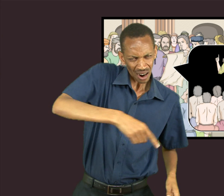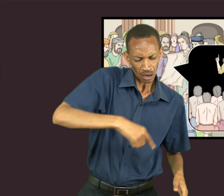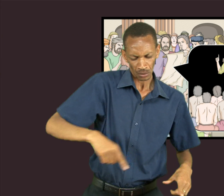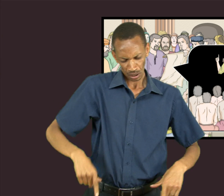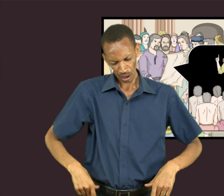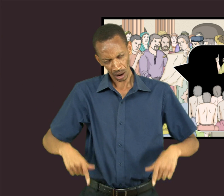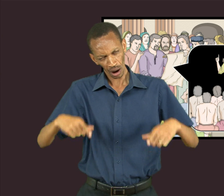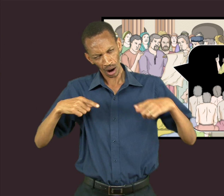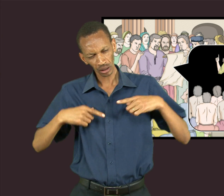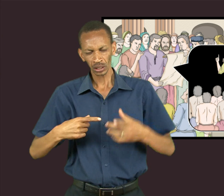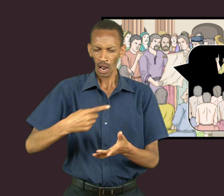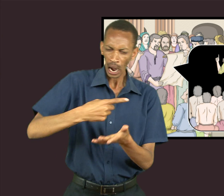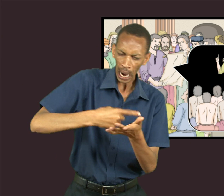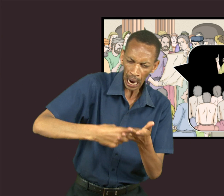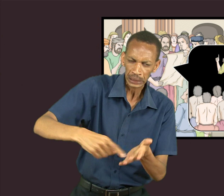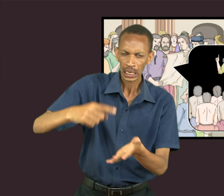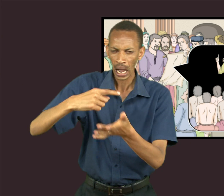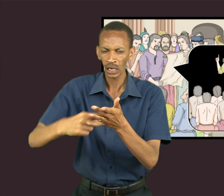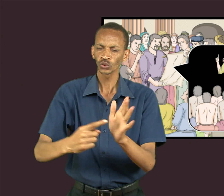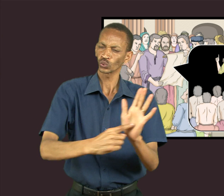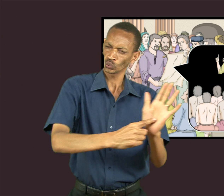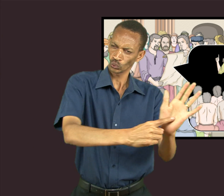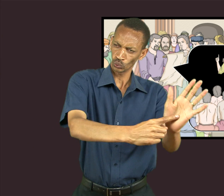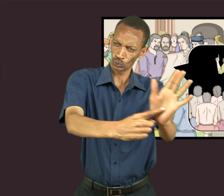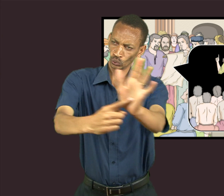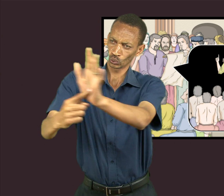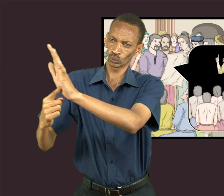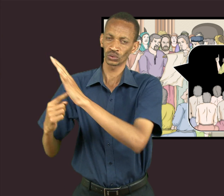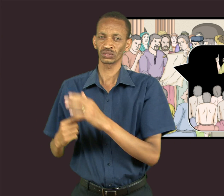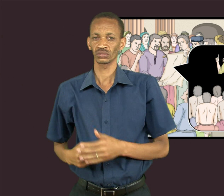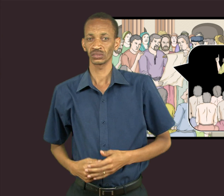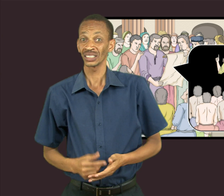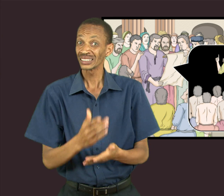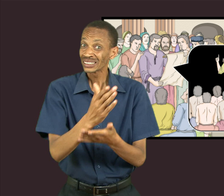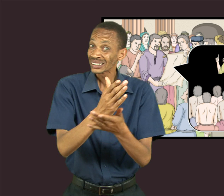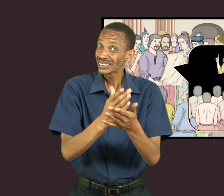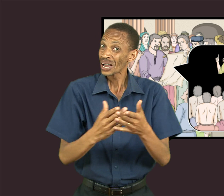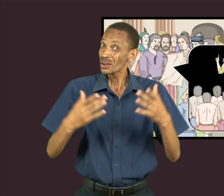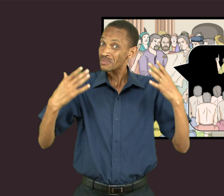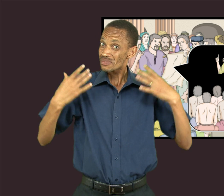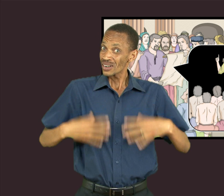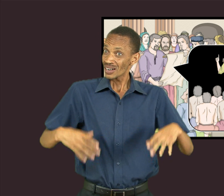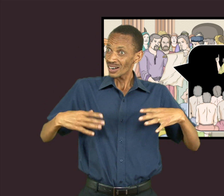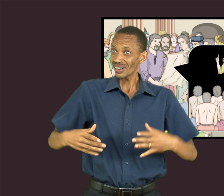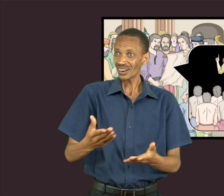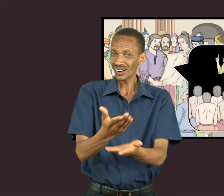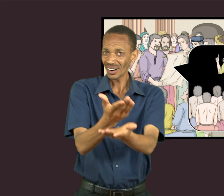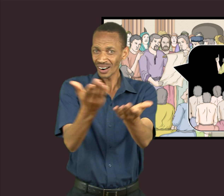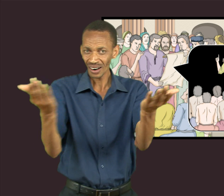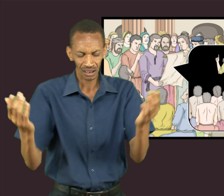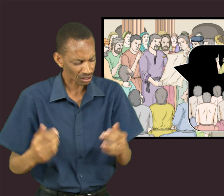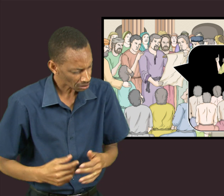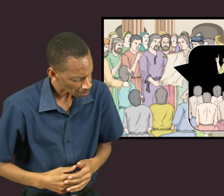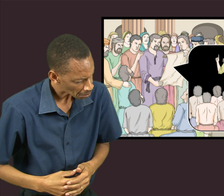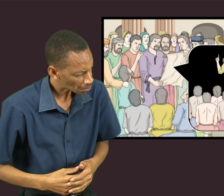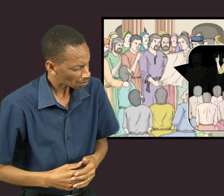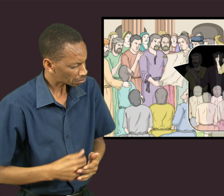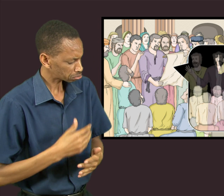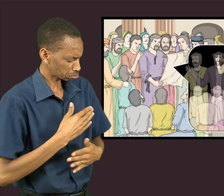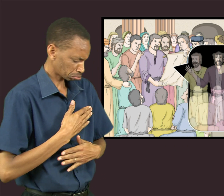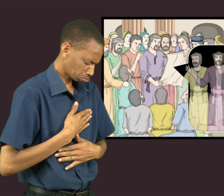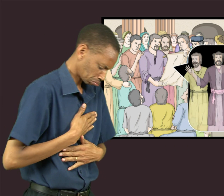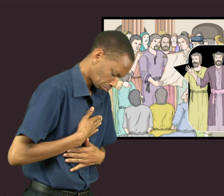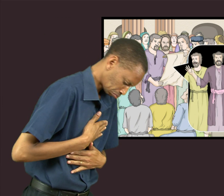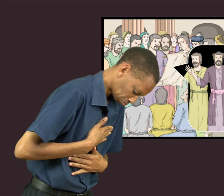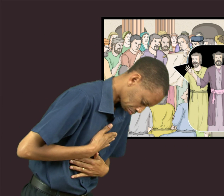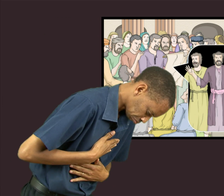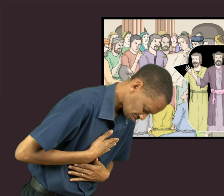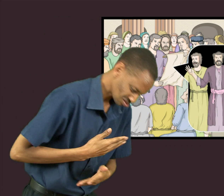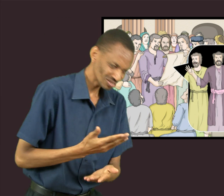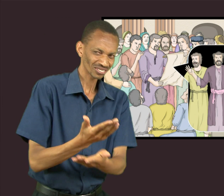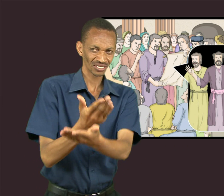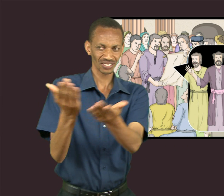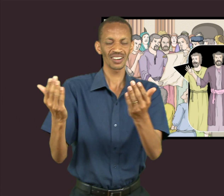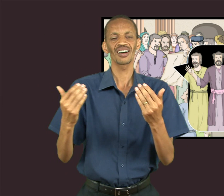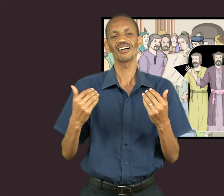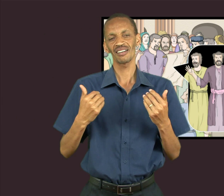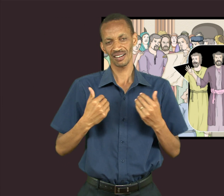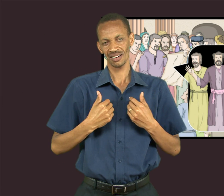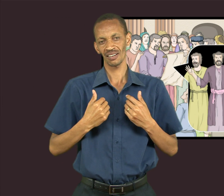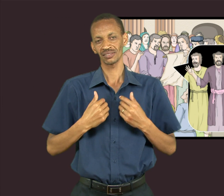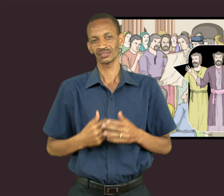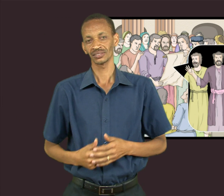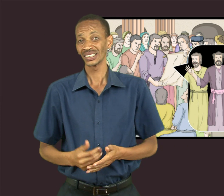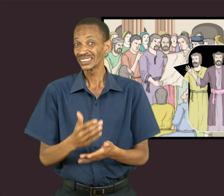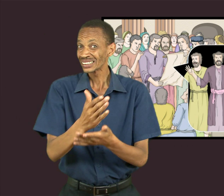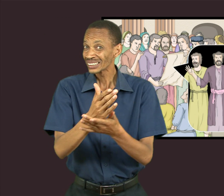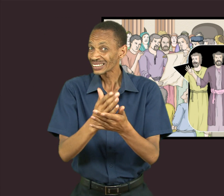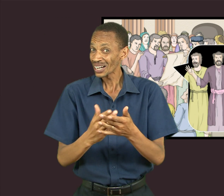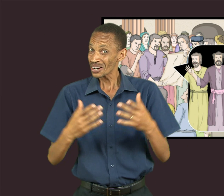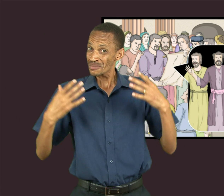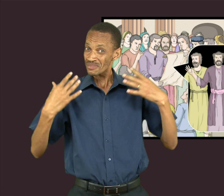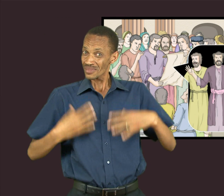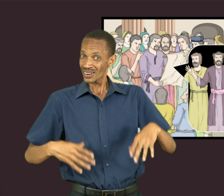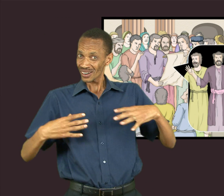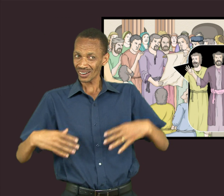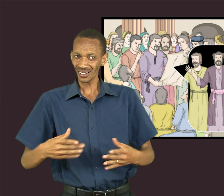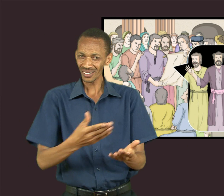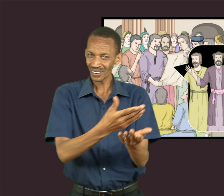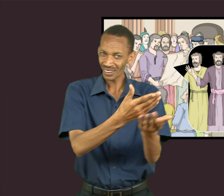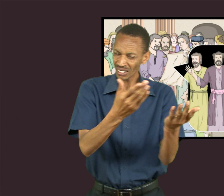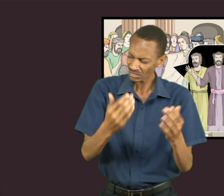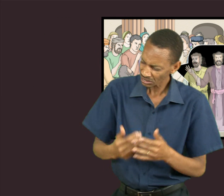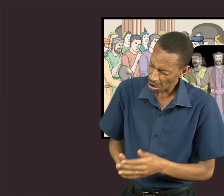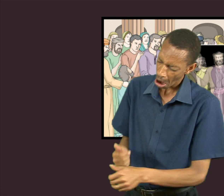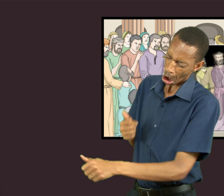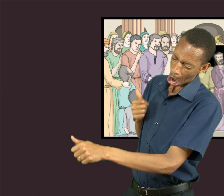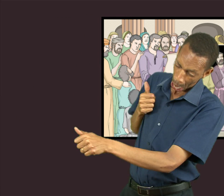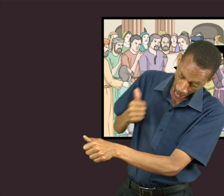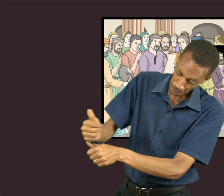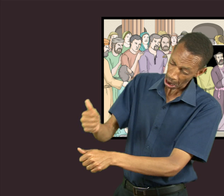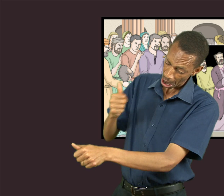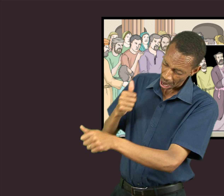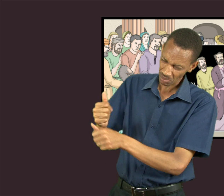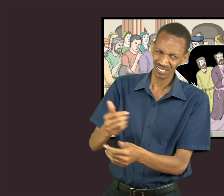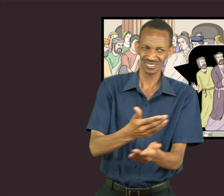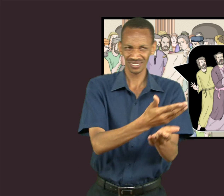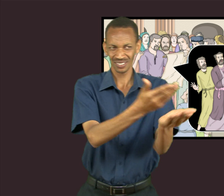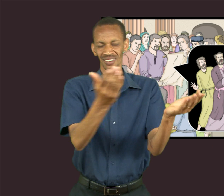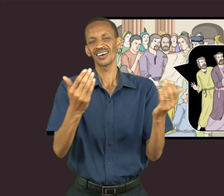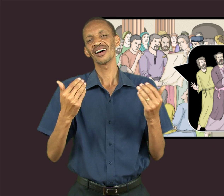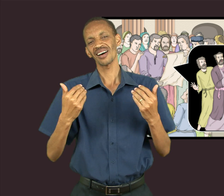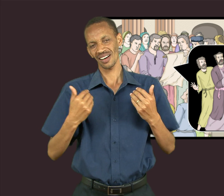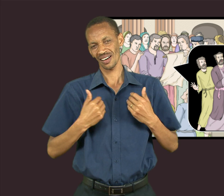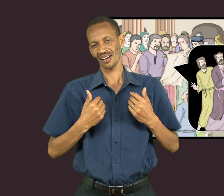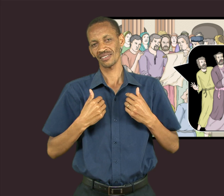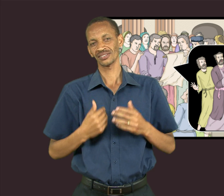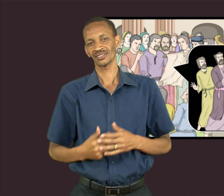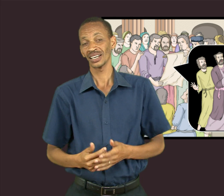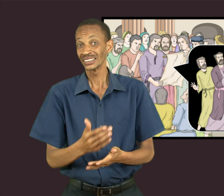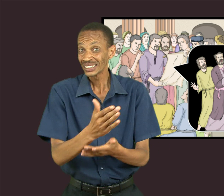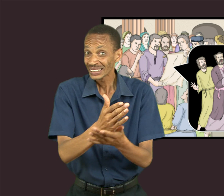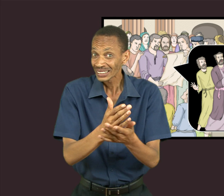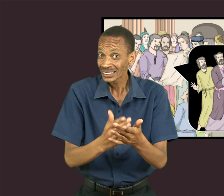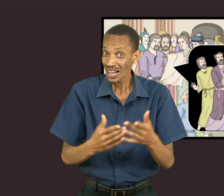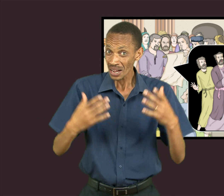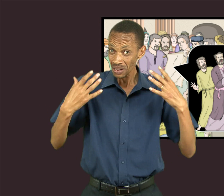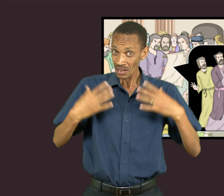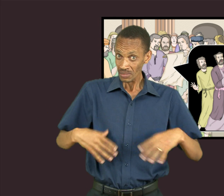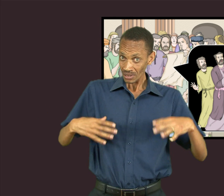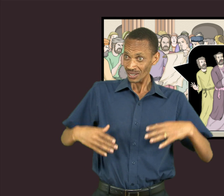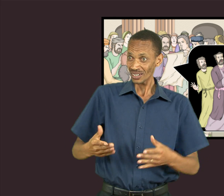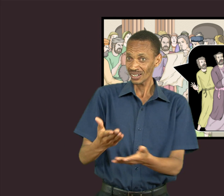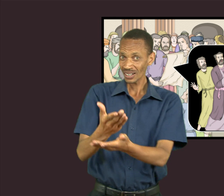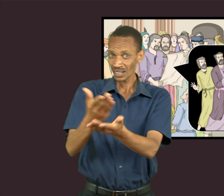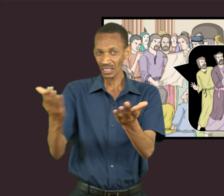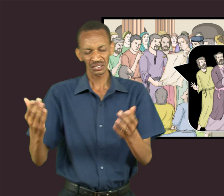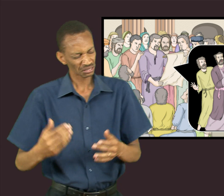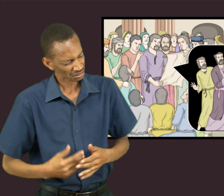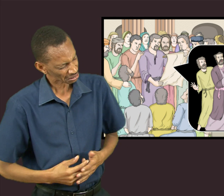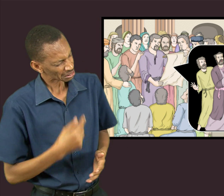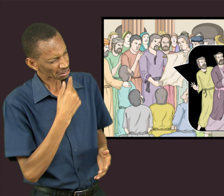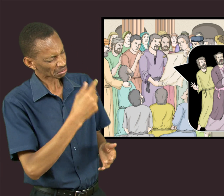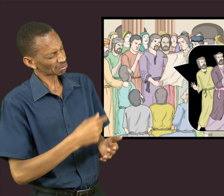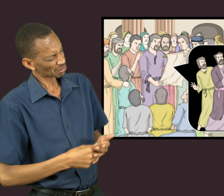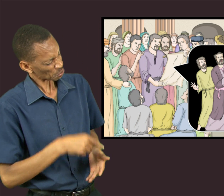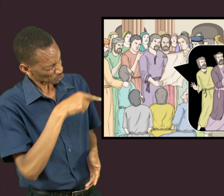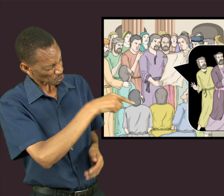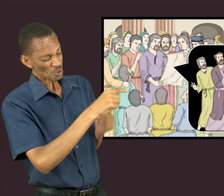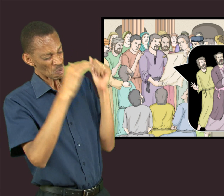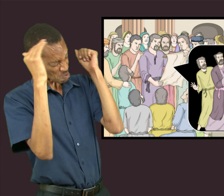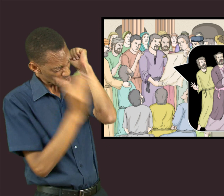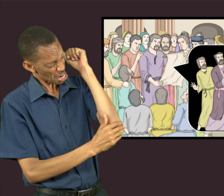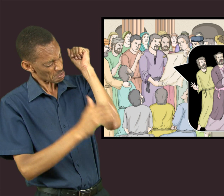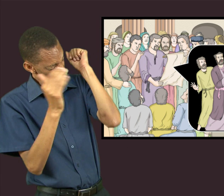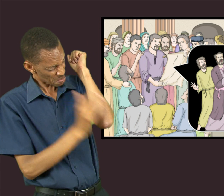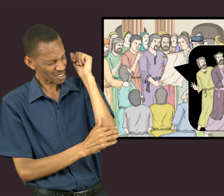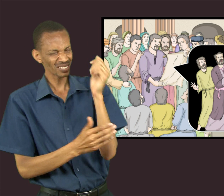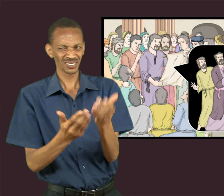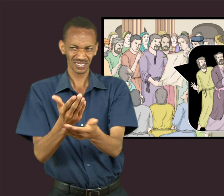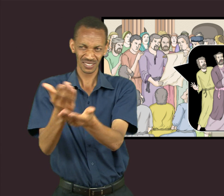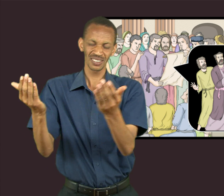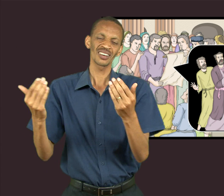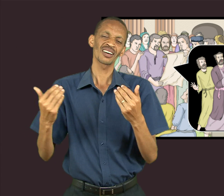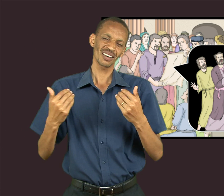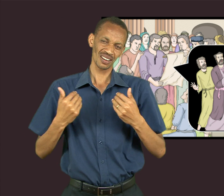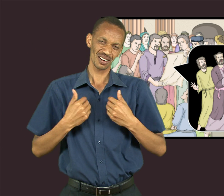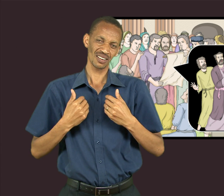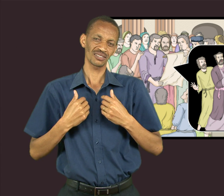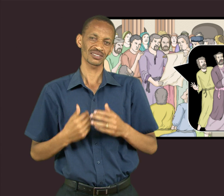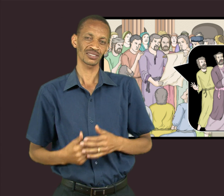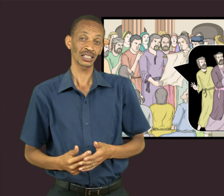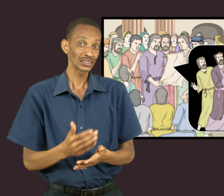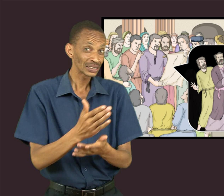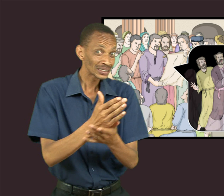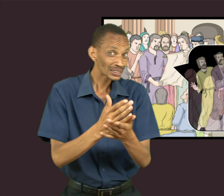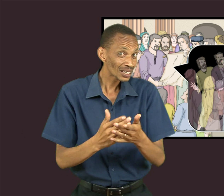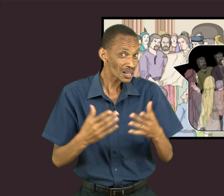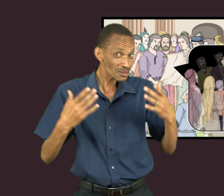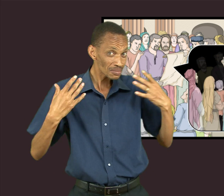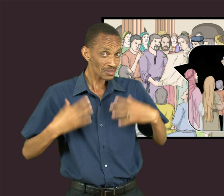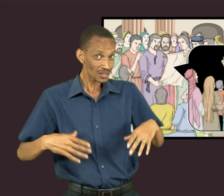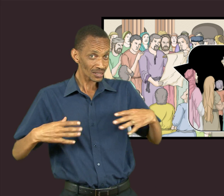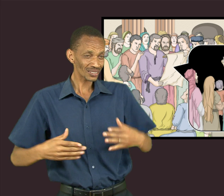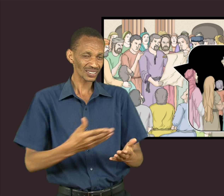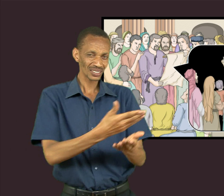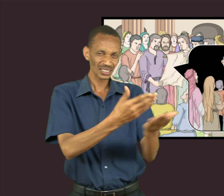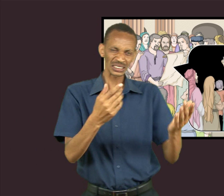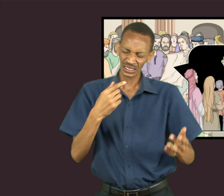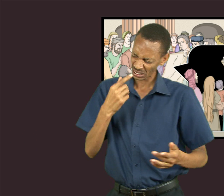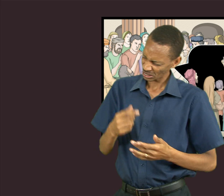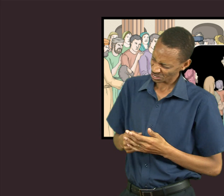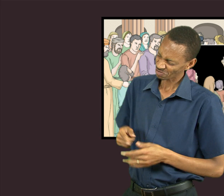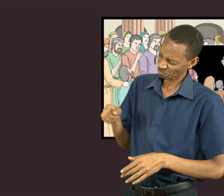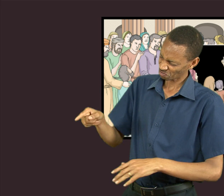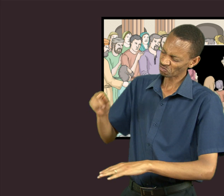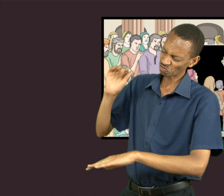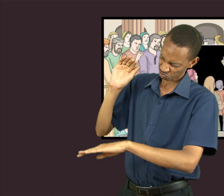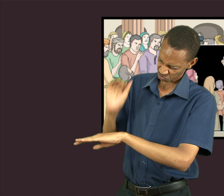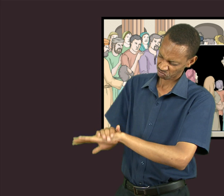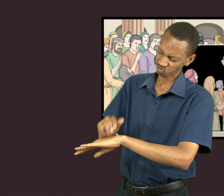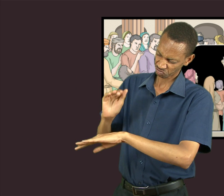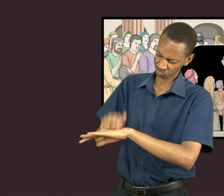with the weapons of righteousness in the right hand and in the left;